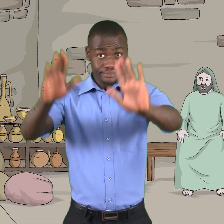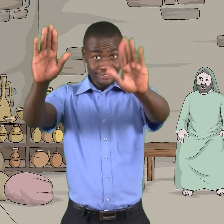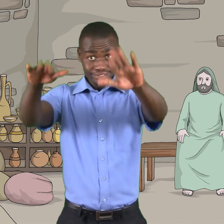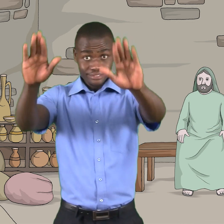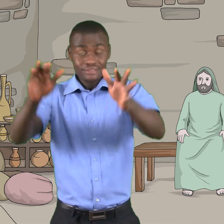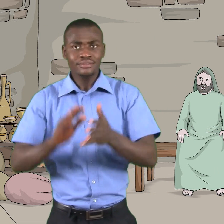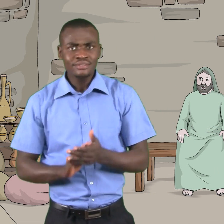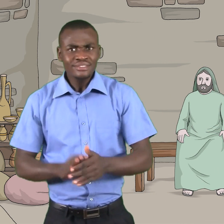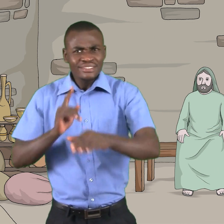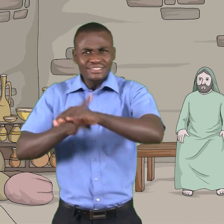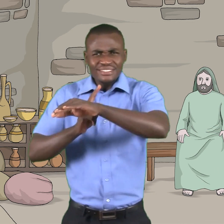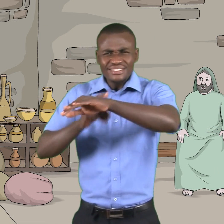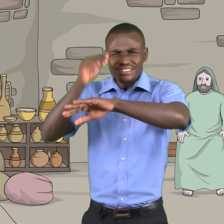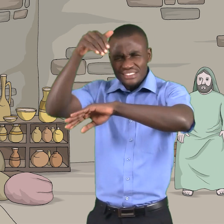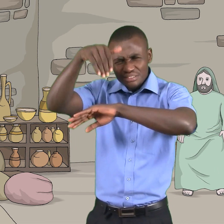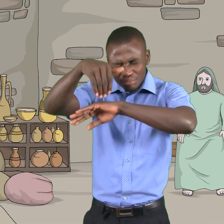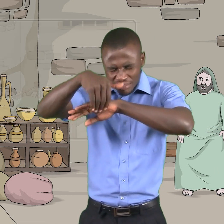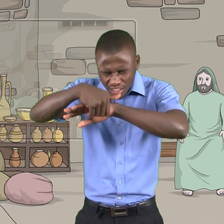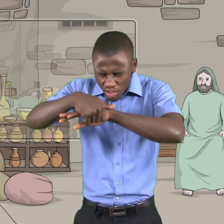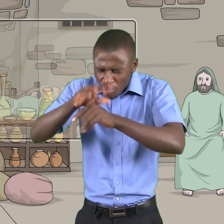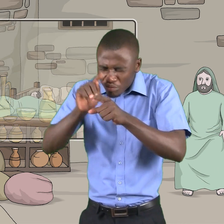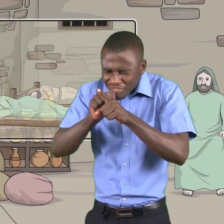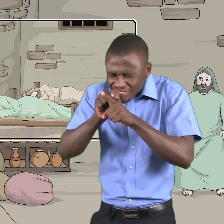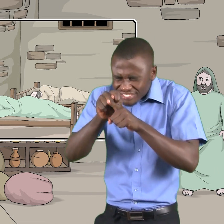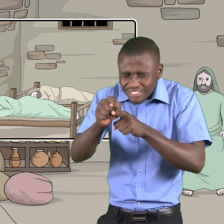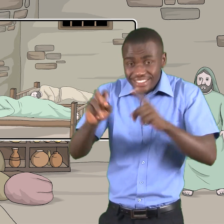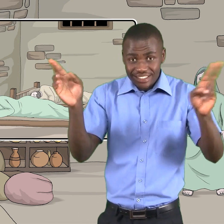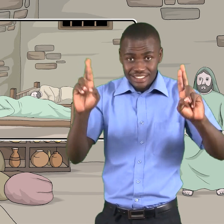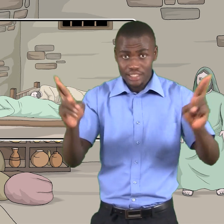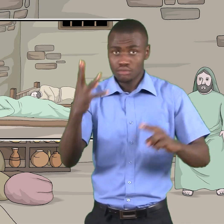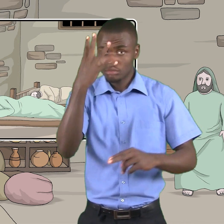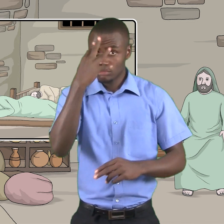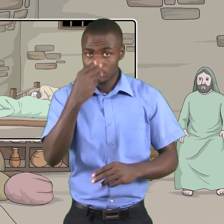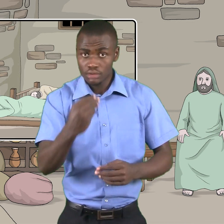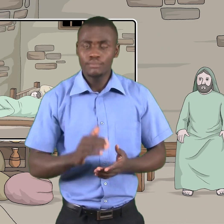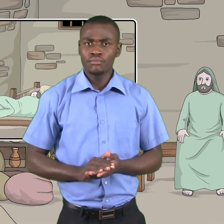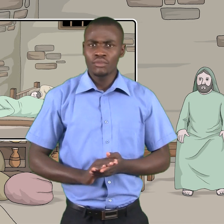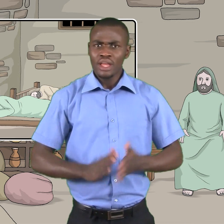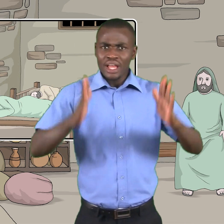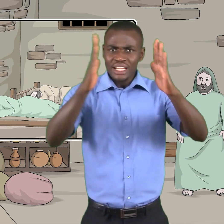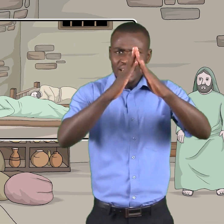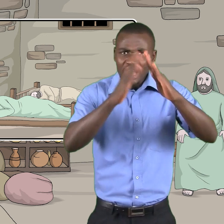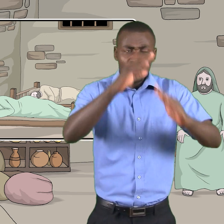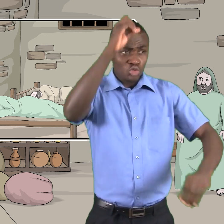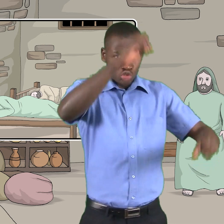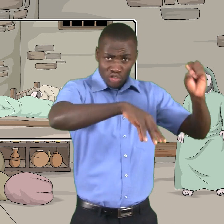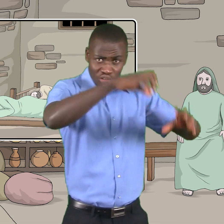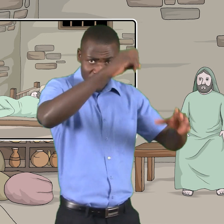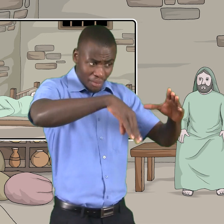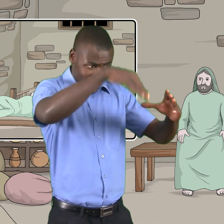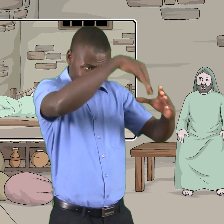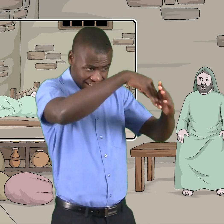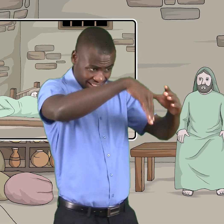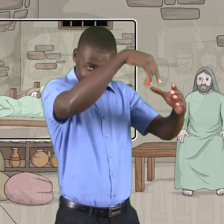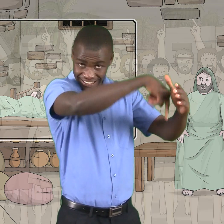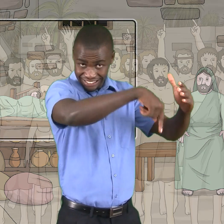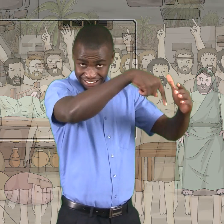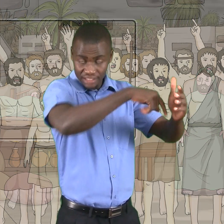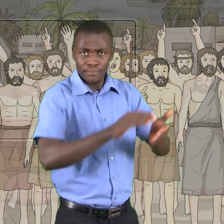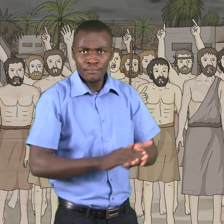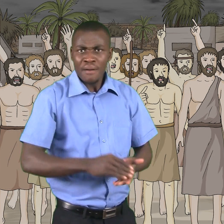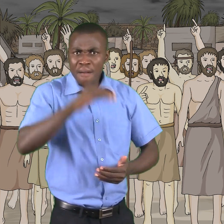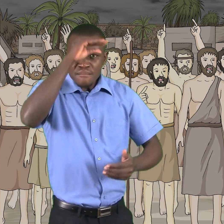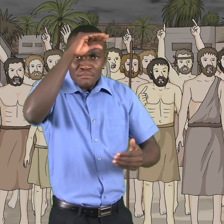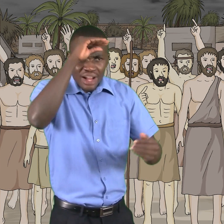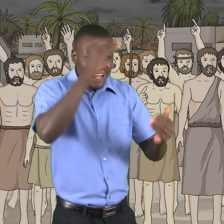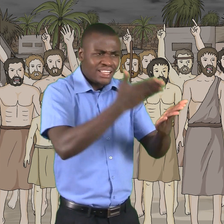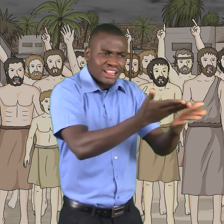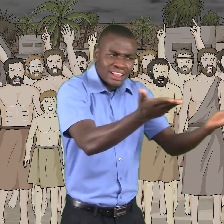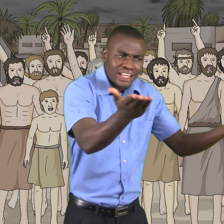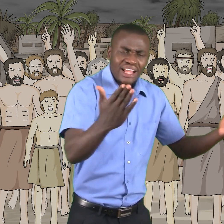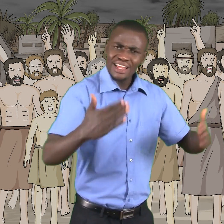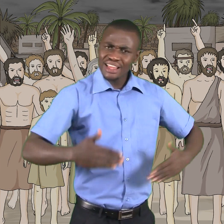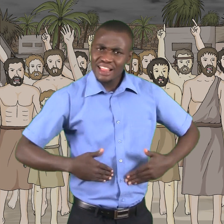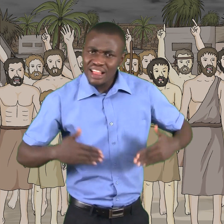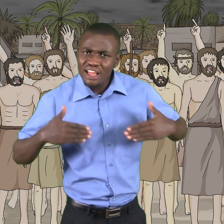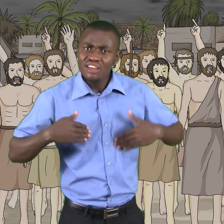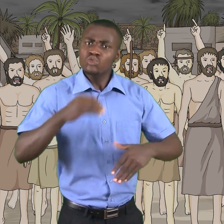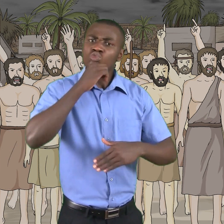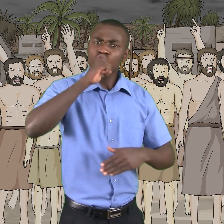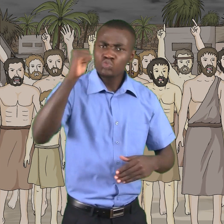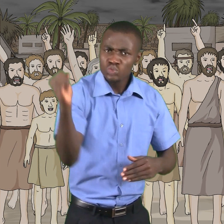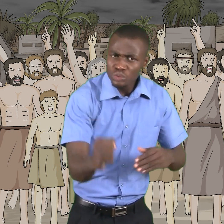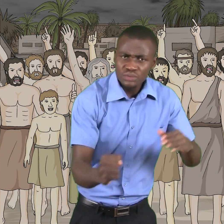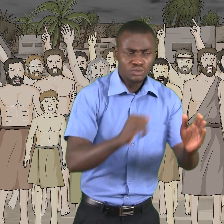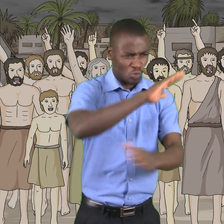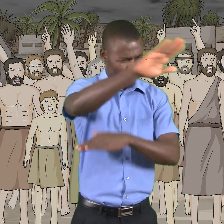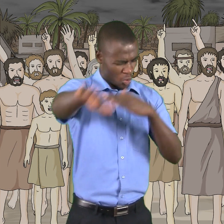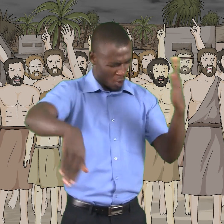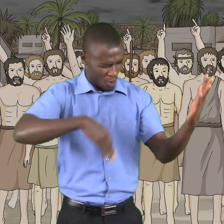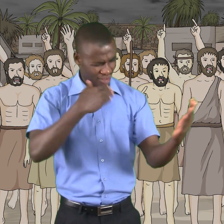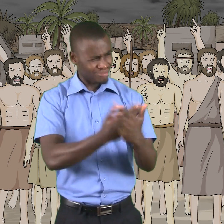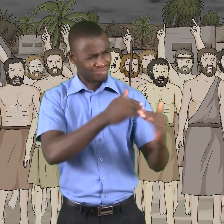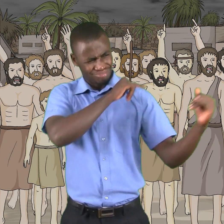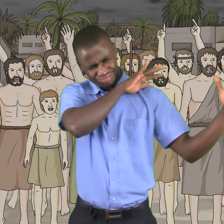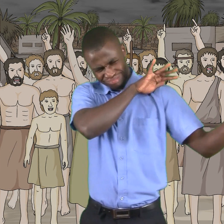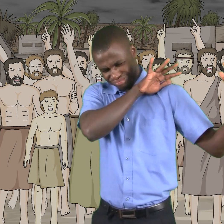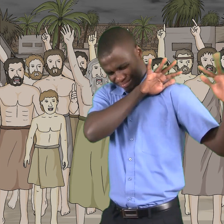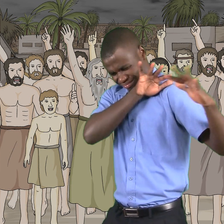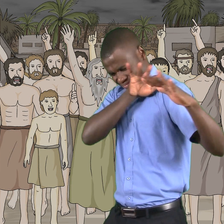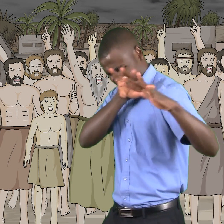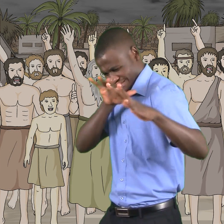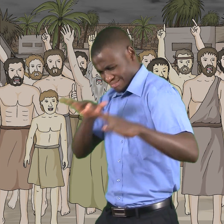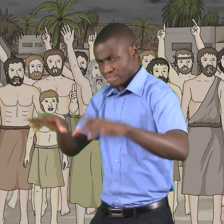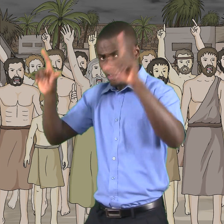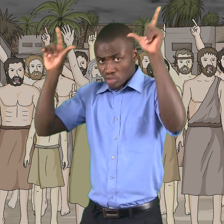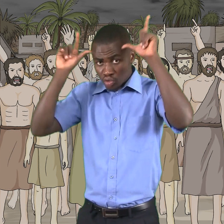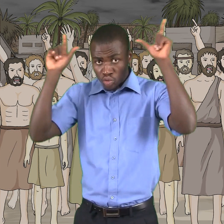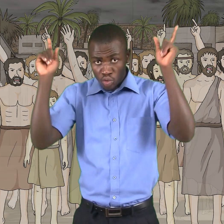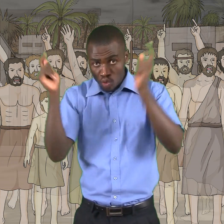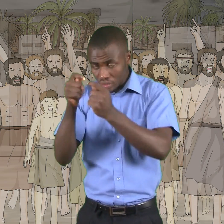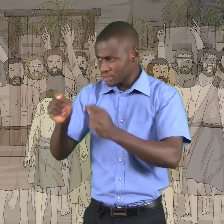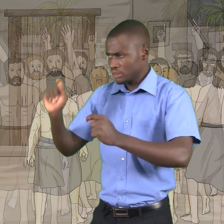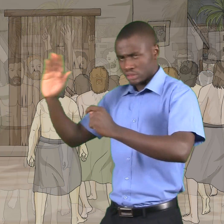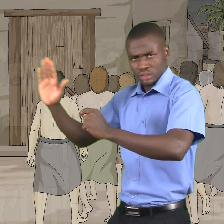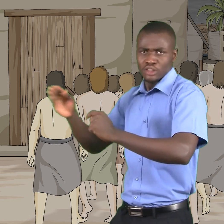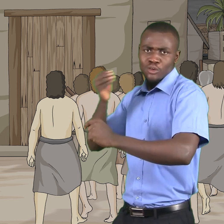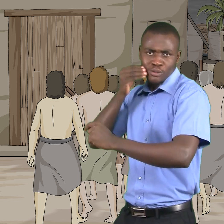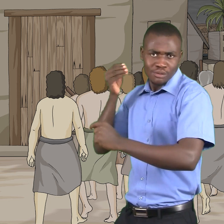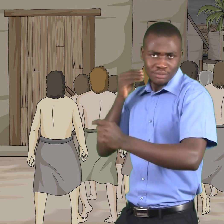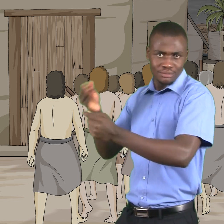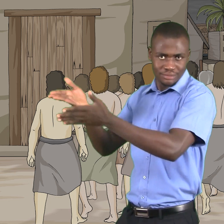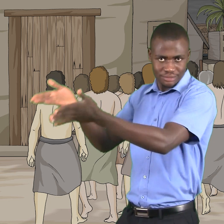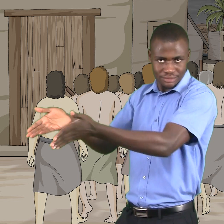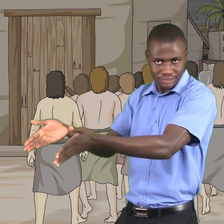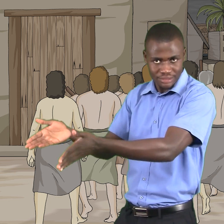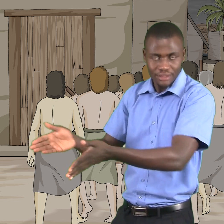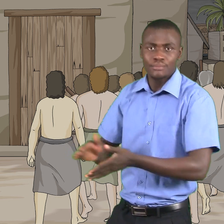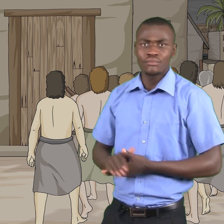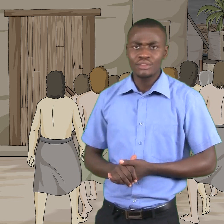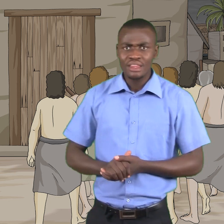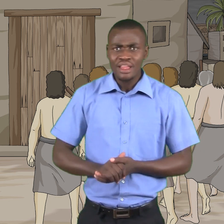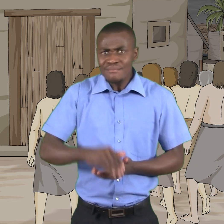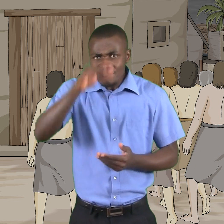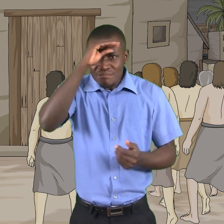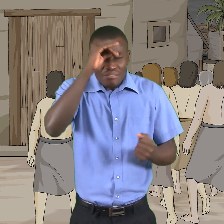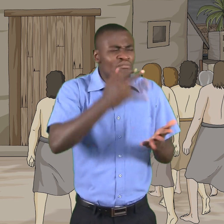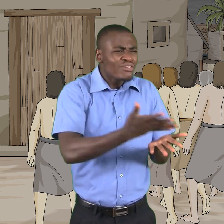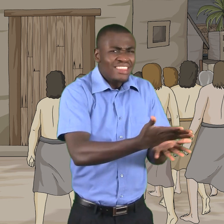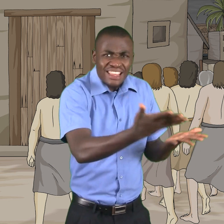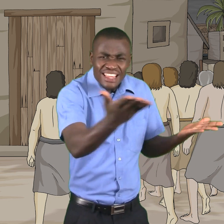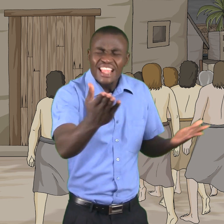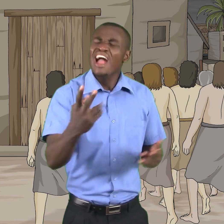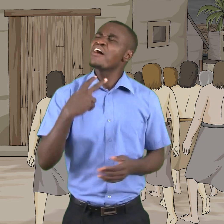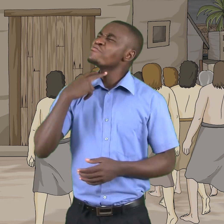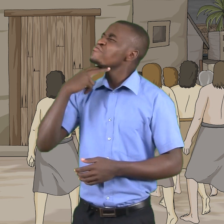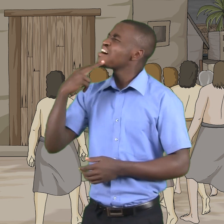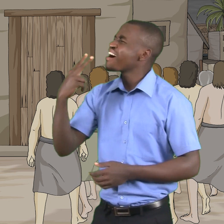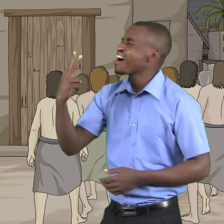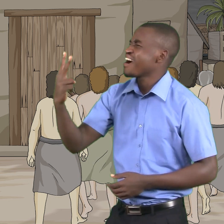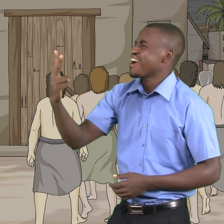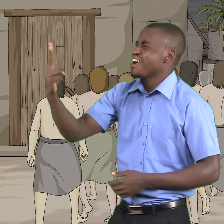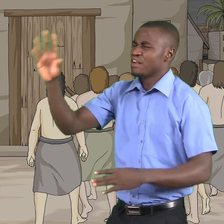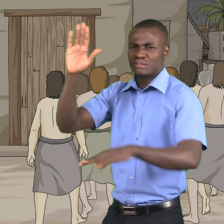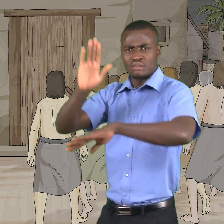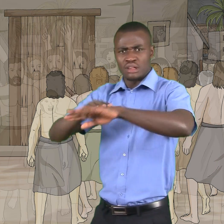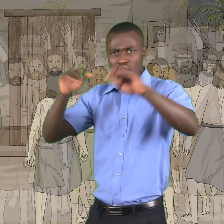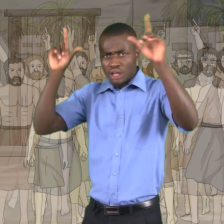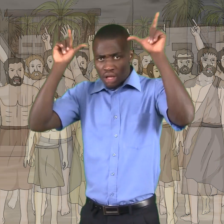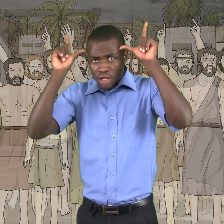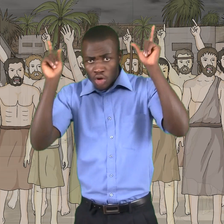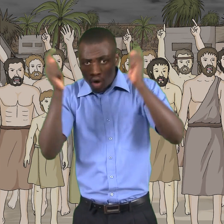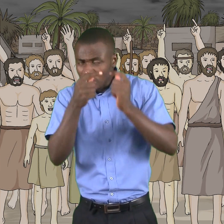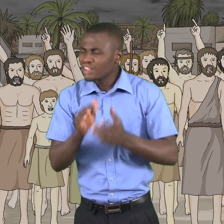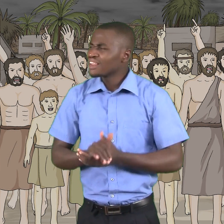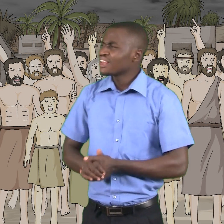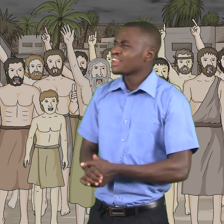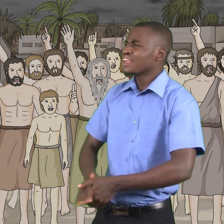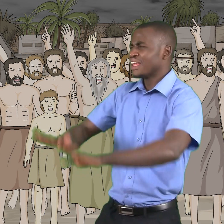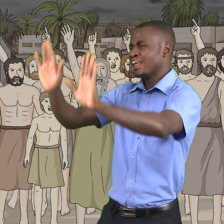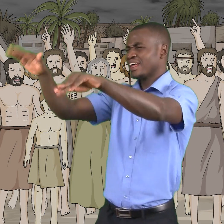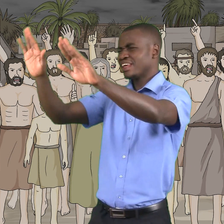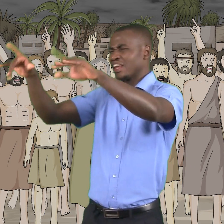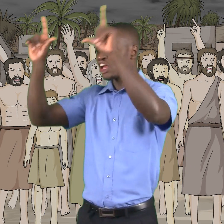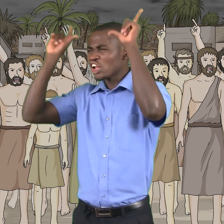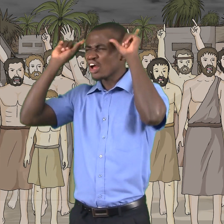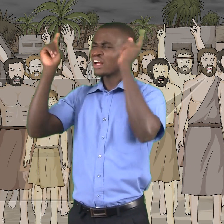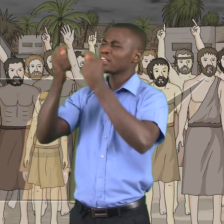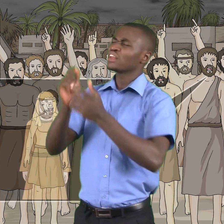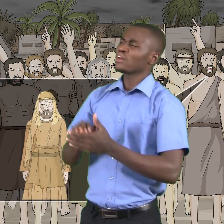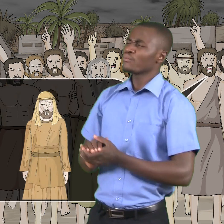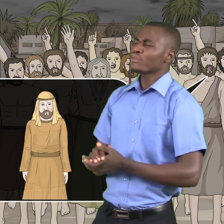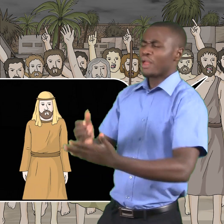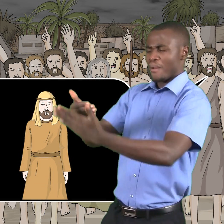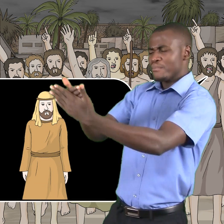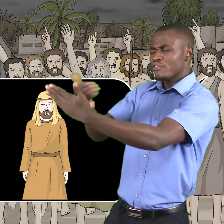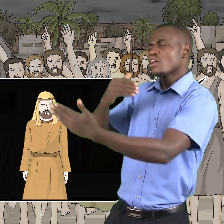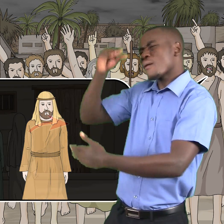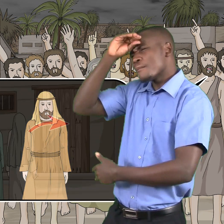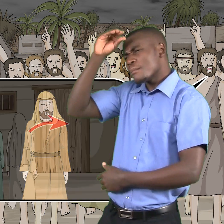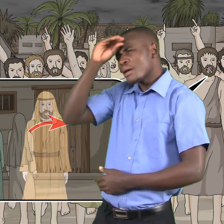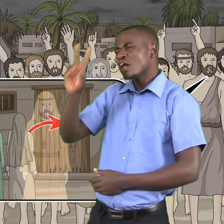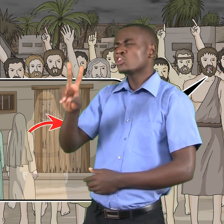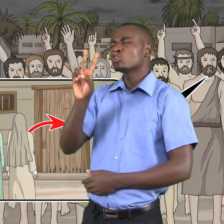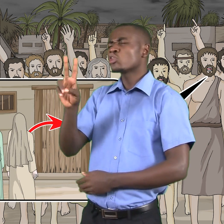Before they had gone to bed, all the men of the city of Sodom, both young and old, surrounded the house.